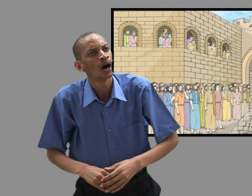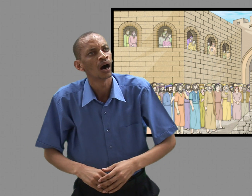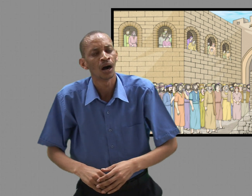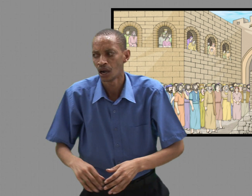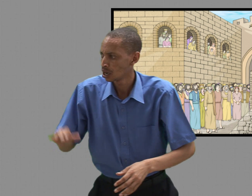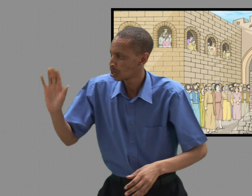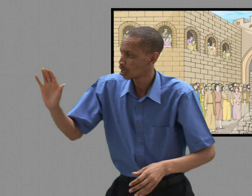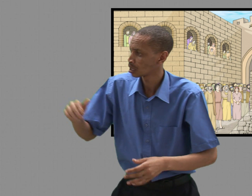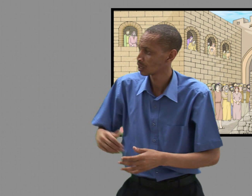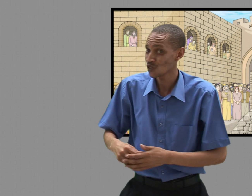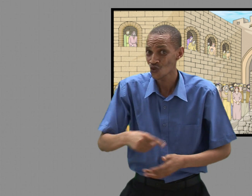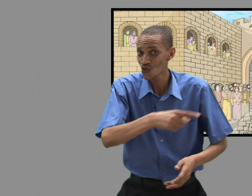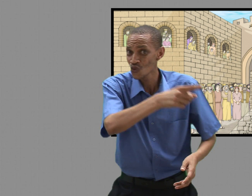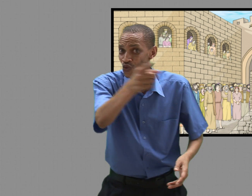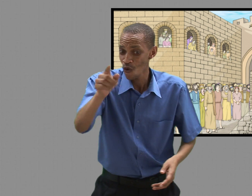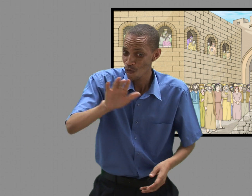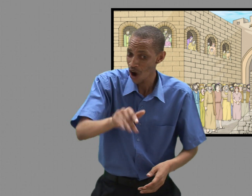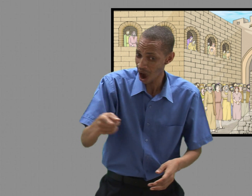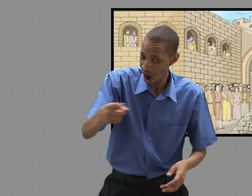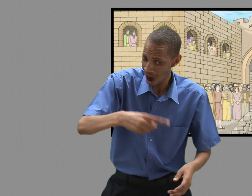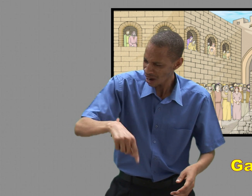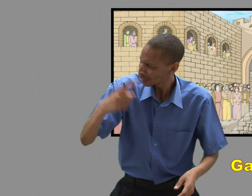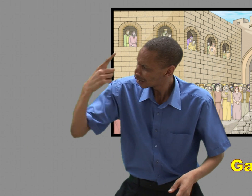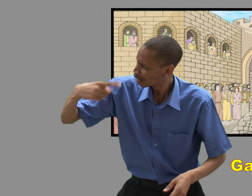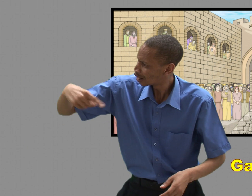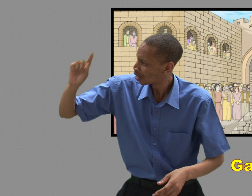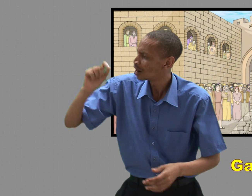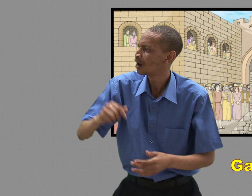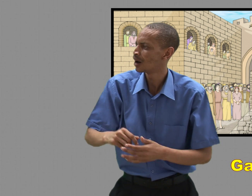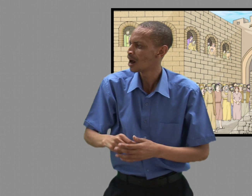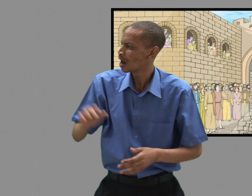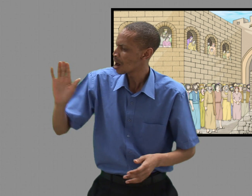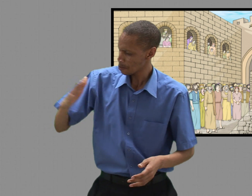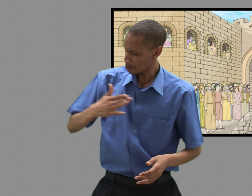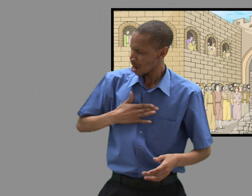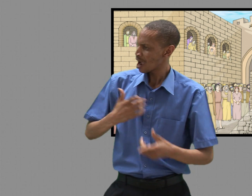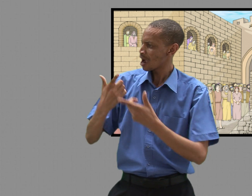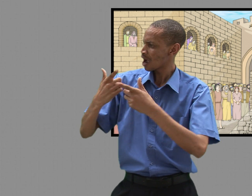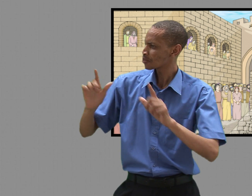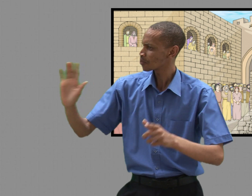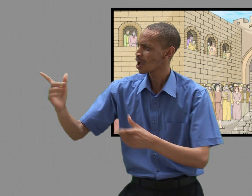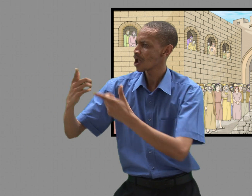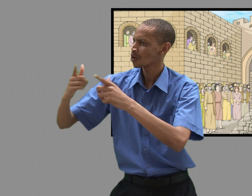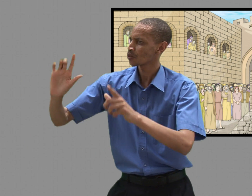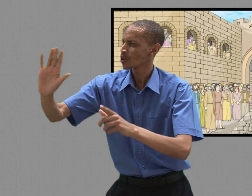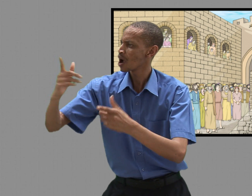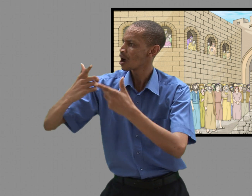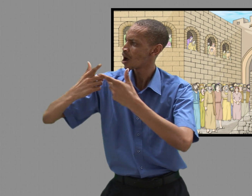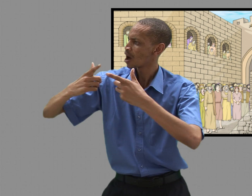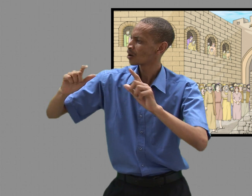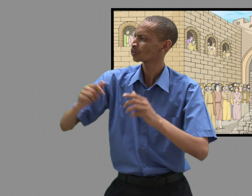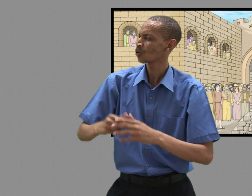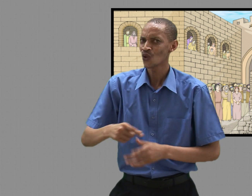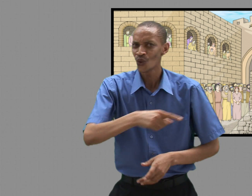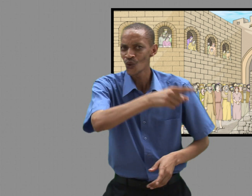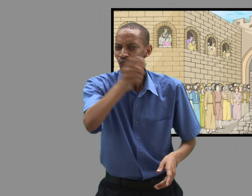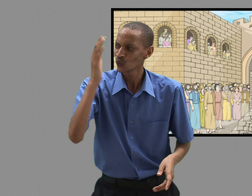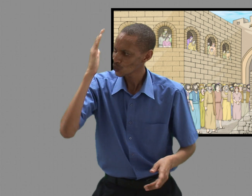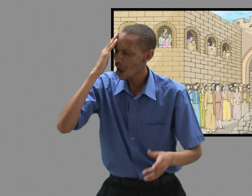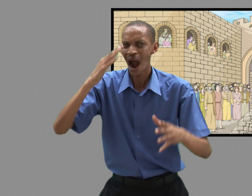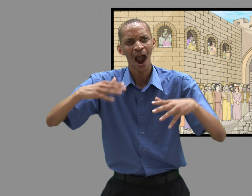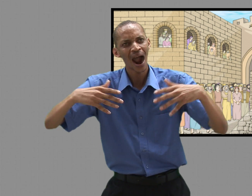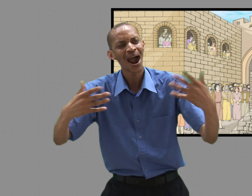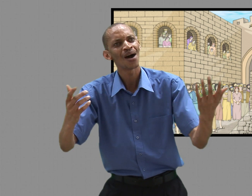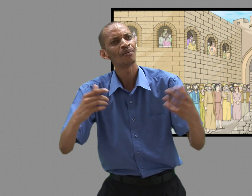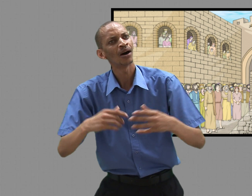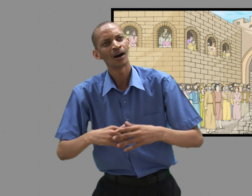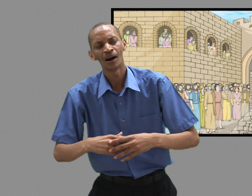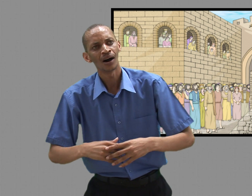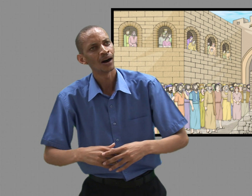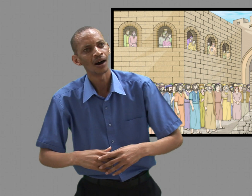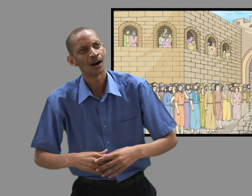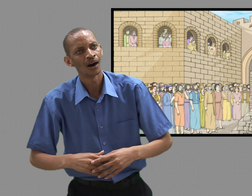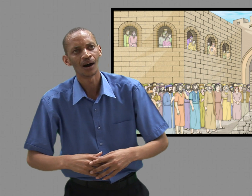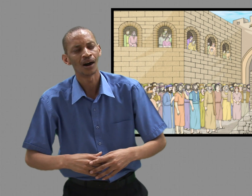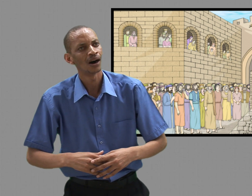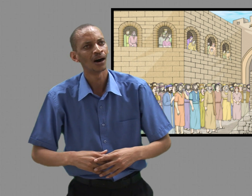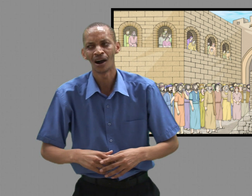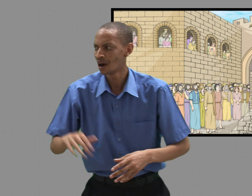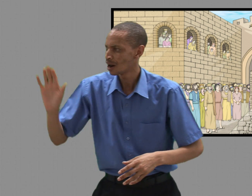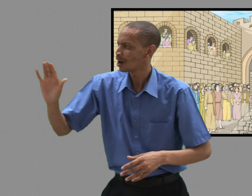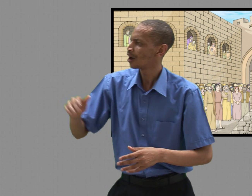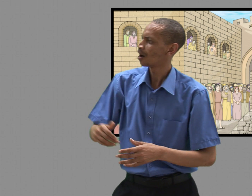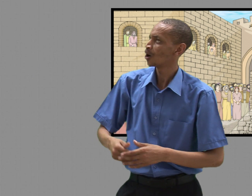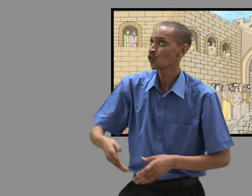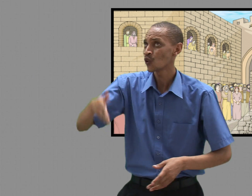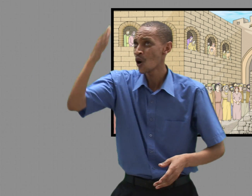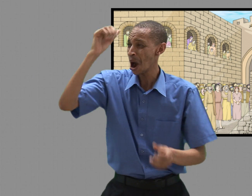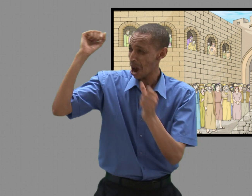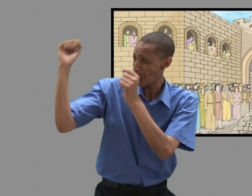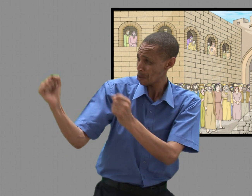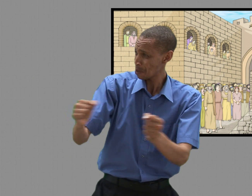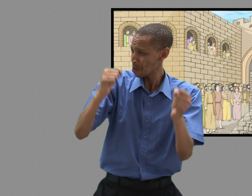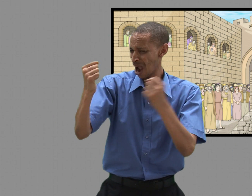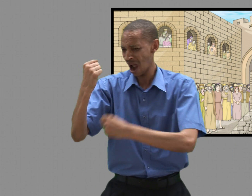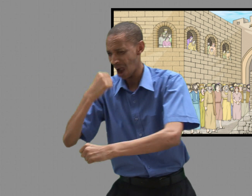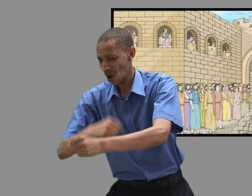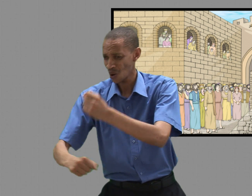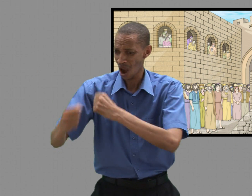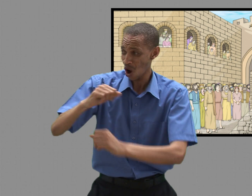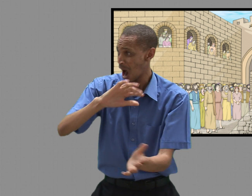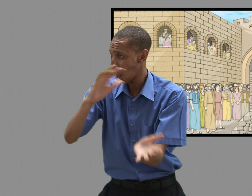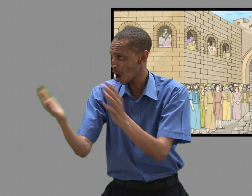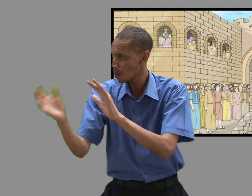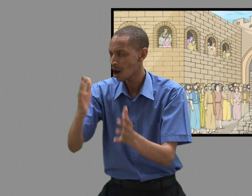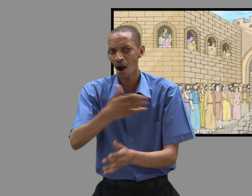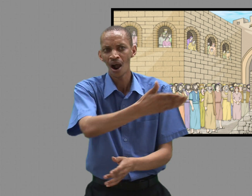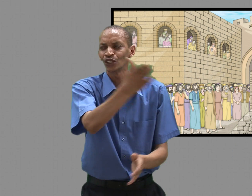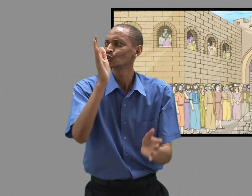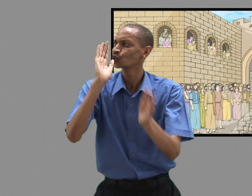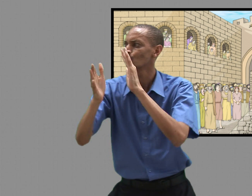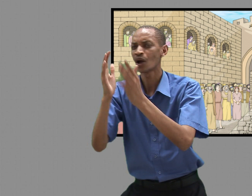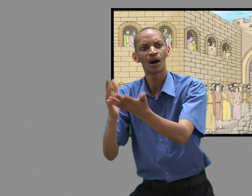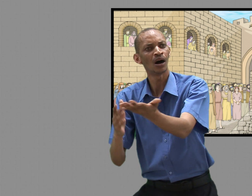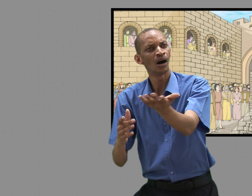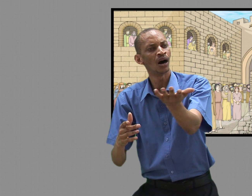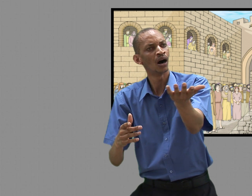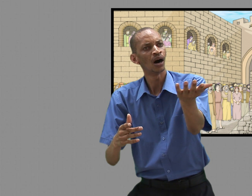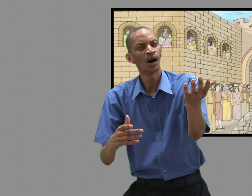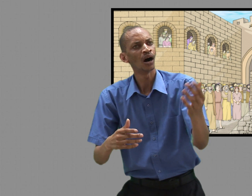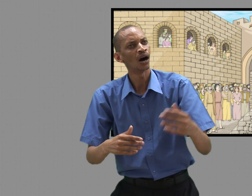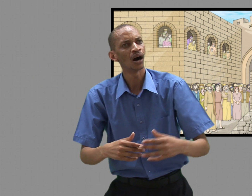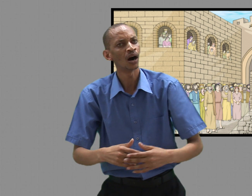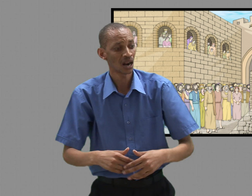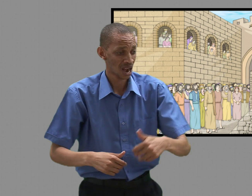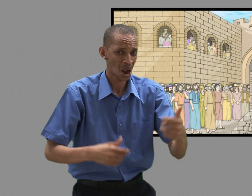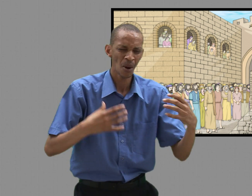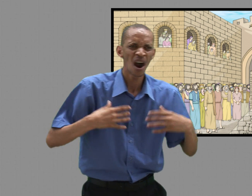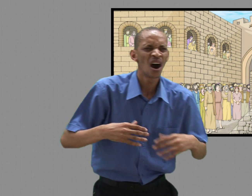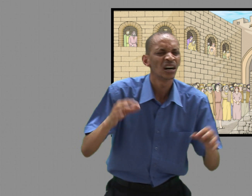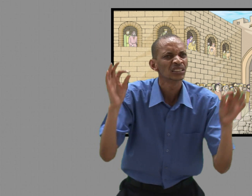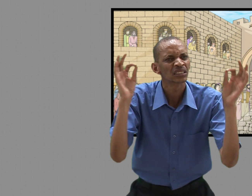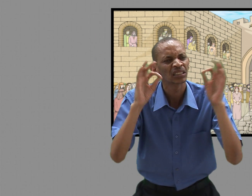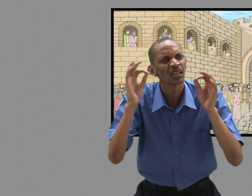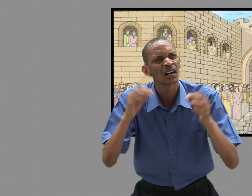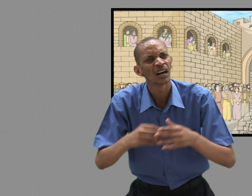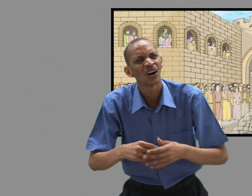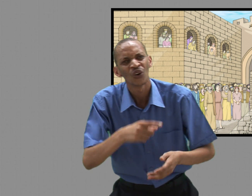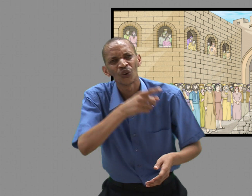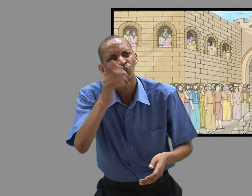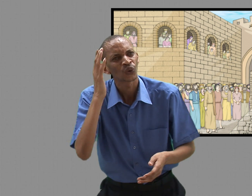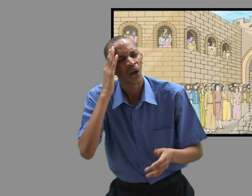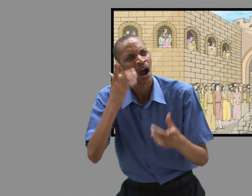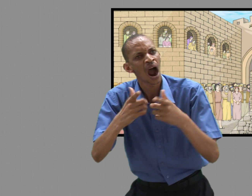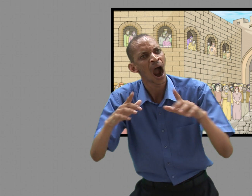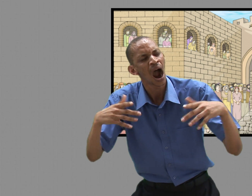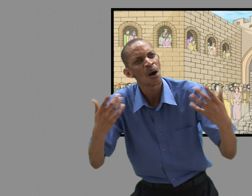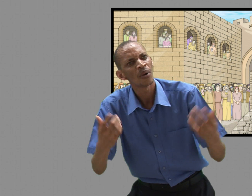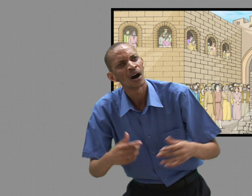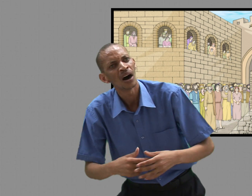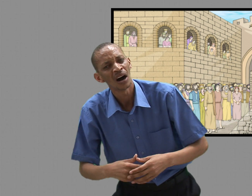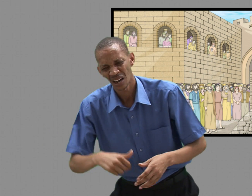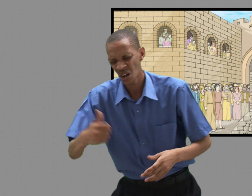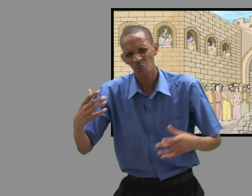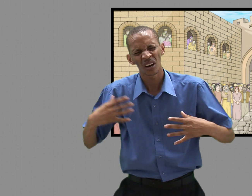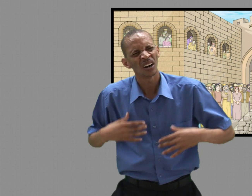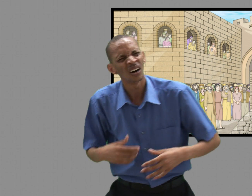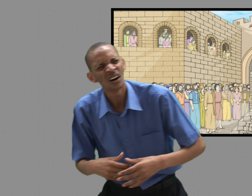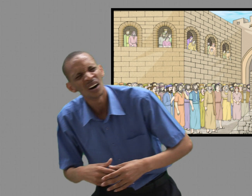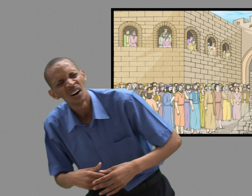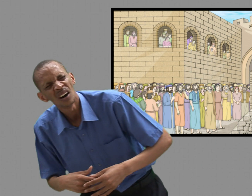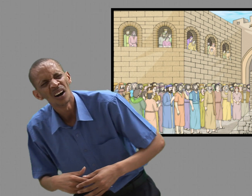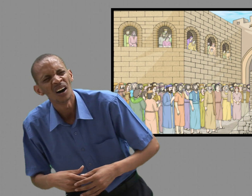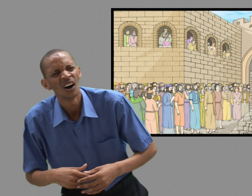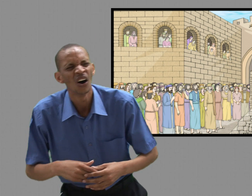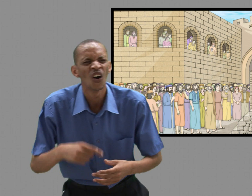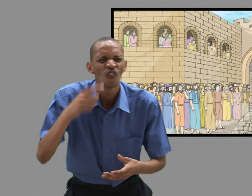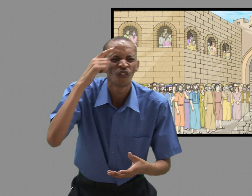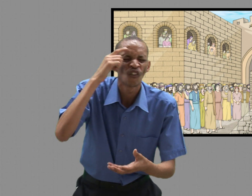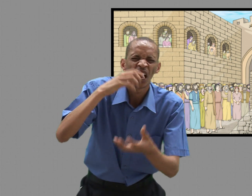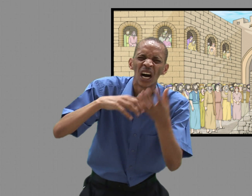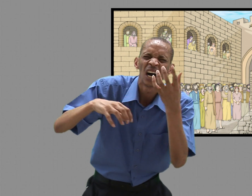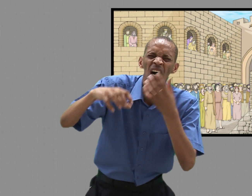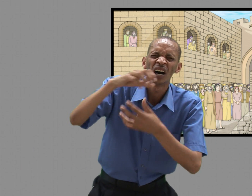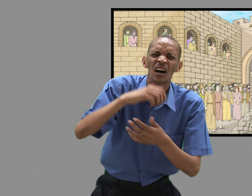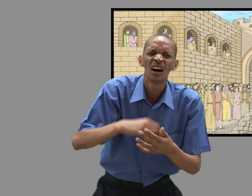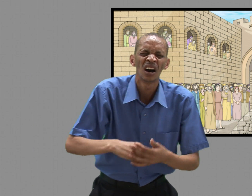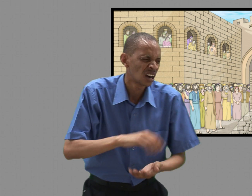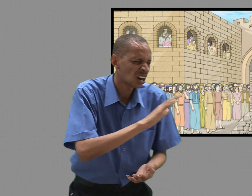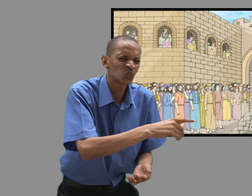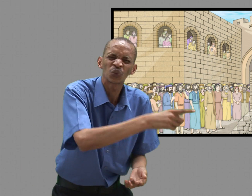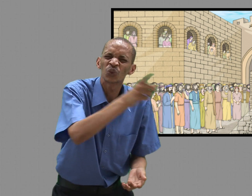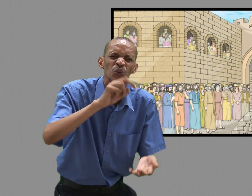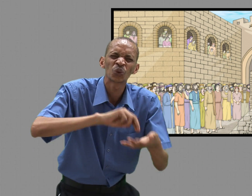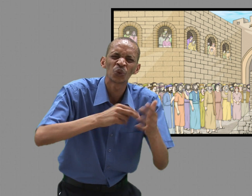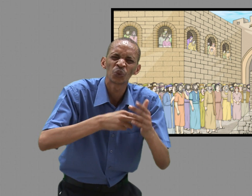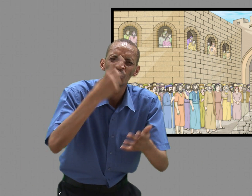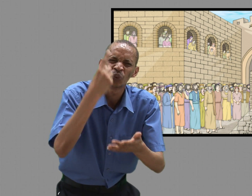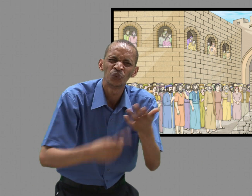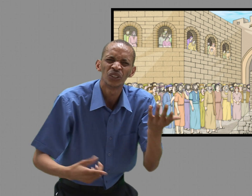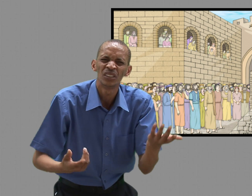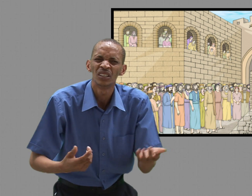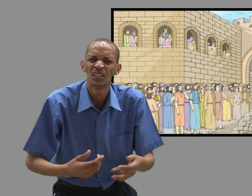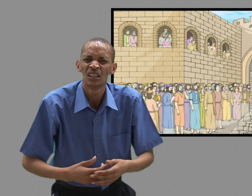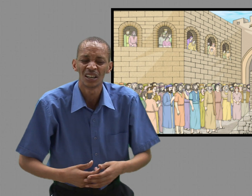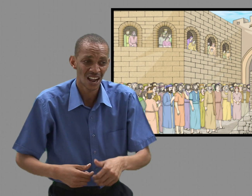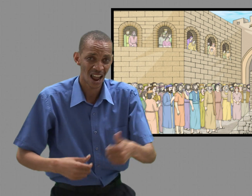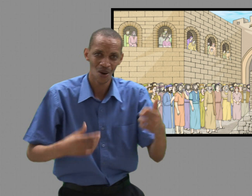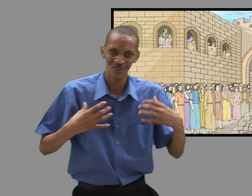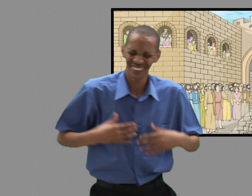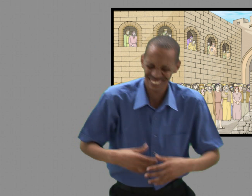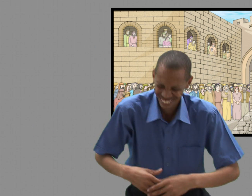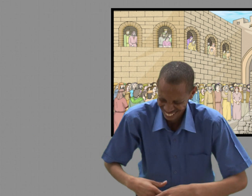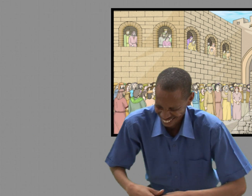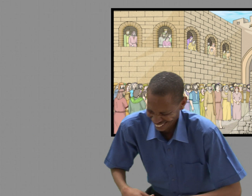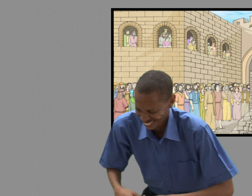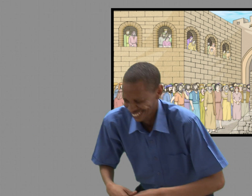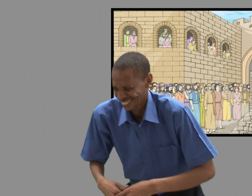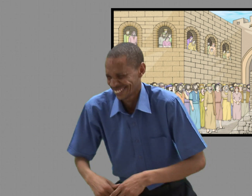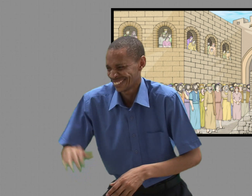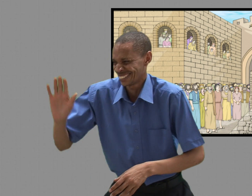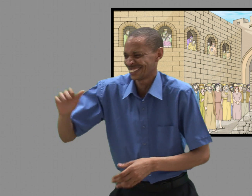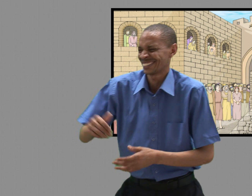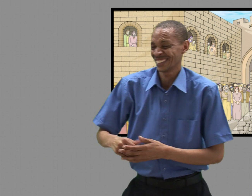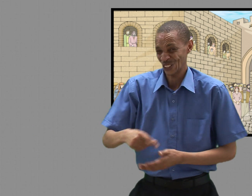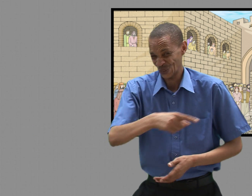residents of Mesopotamia, Judea and Cappadocia, Pontus and Asia, Phrygia and Pamphylia, Egypt and the parts of Libya near Cyrene; visitors from Rome, both Jews and converts to Judaism; Cretans and Arabs—we hear them declaring the wonders of God in our own tongues!”